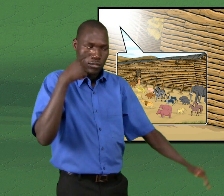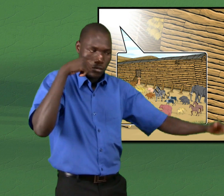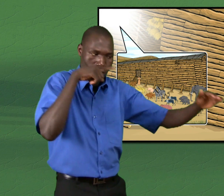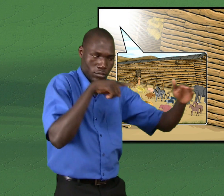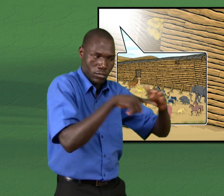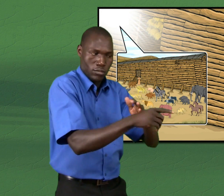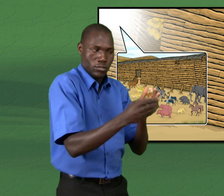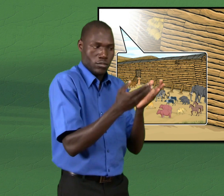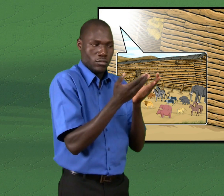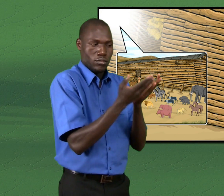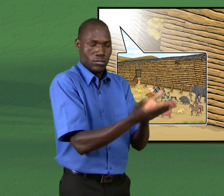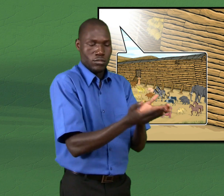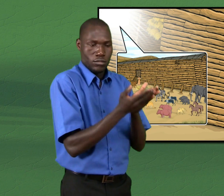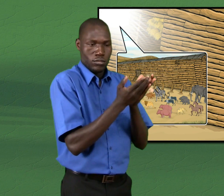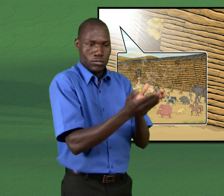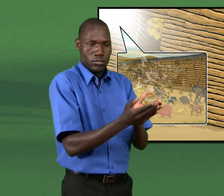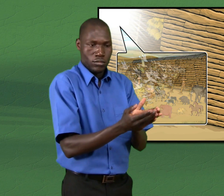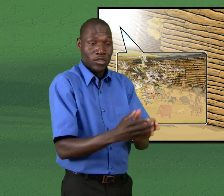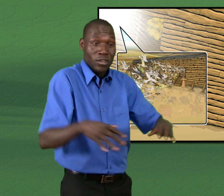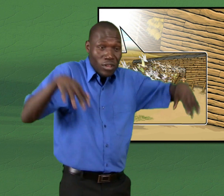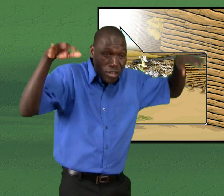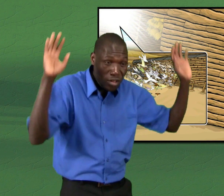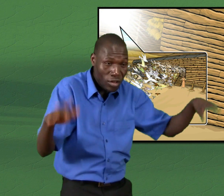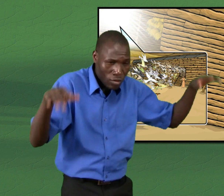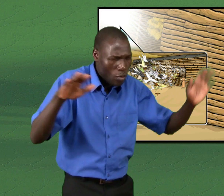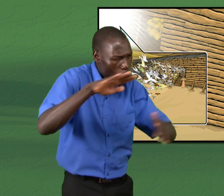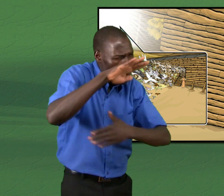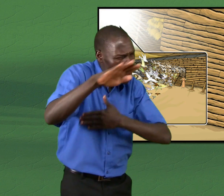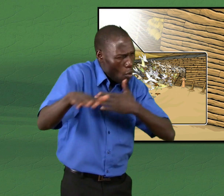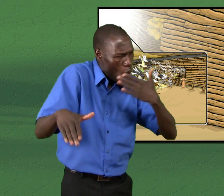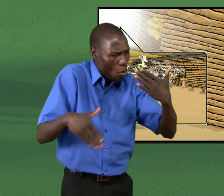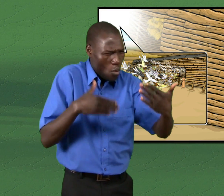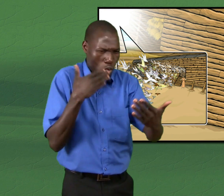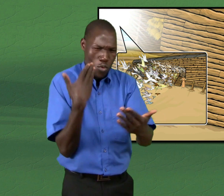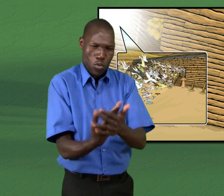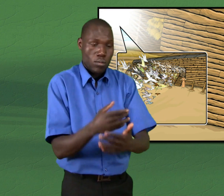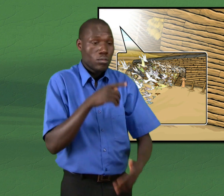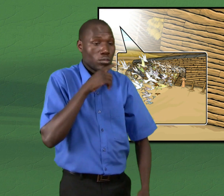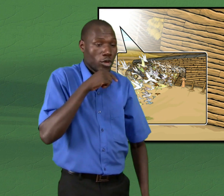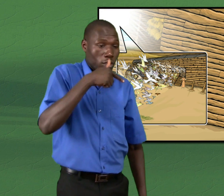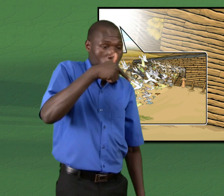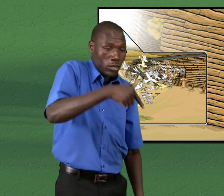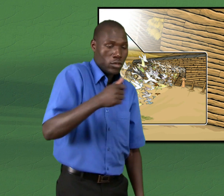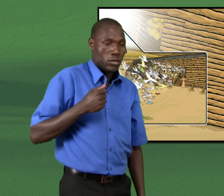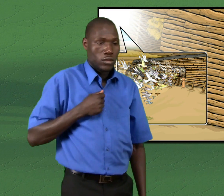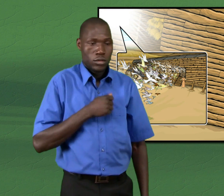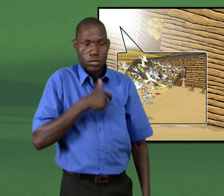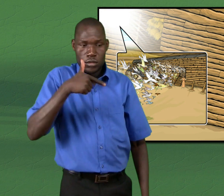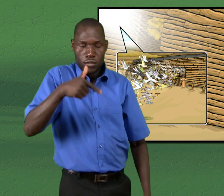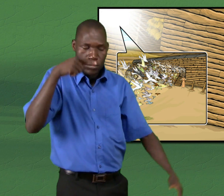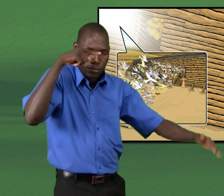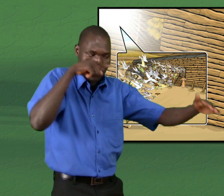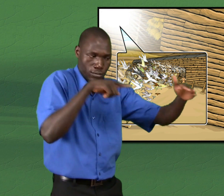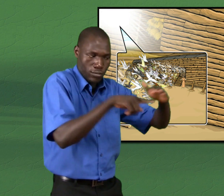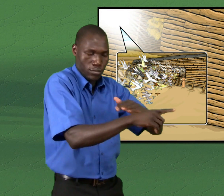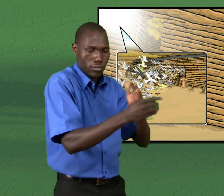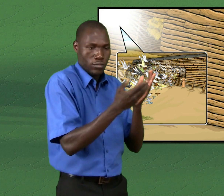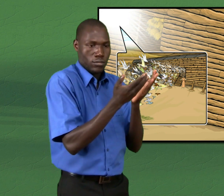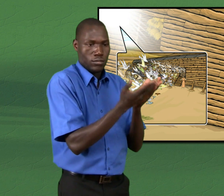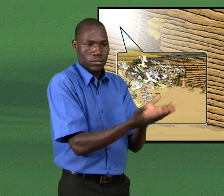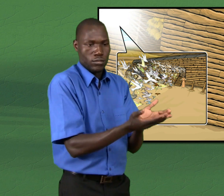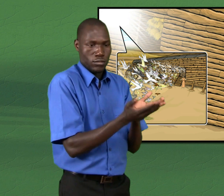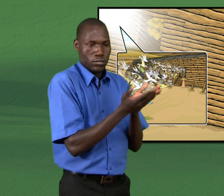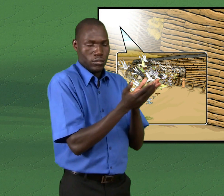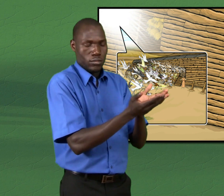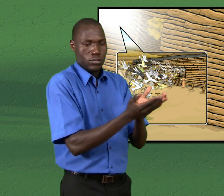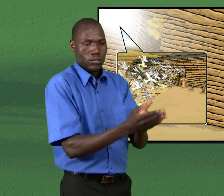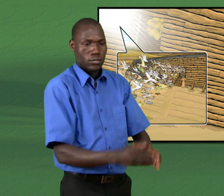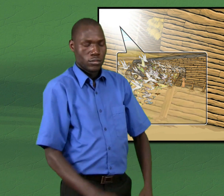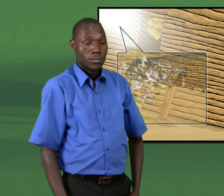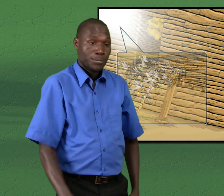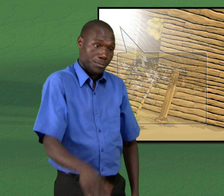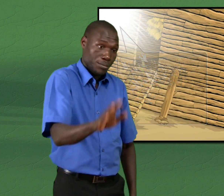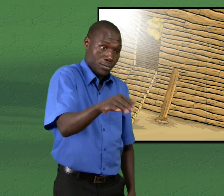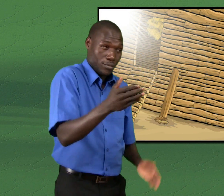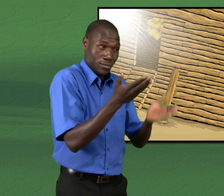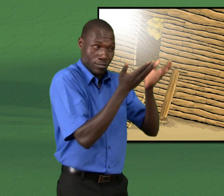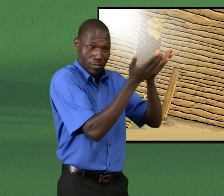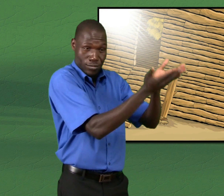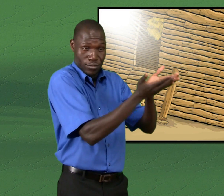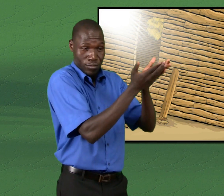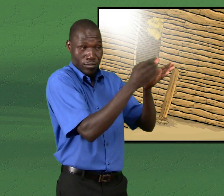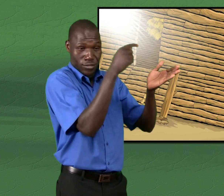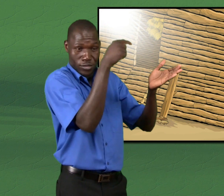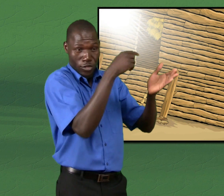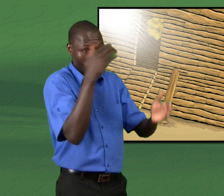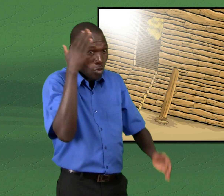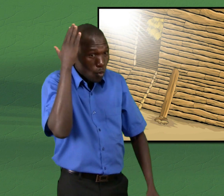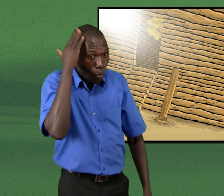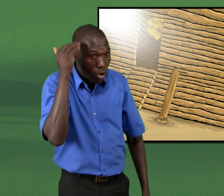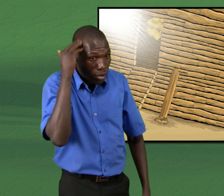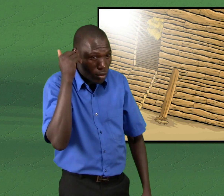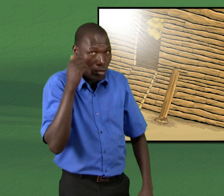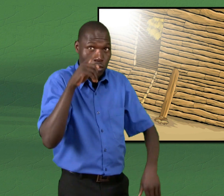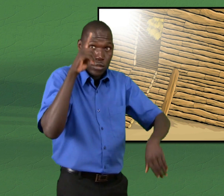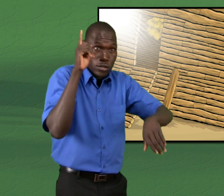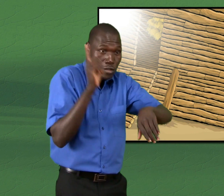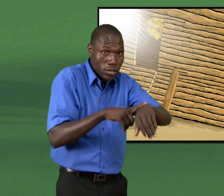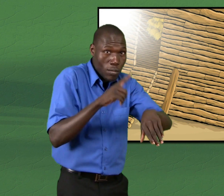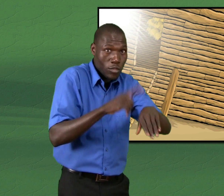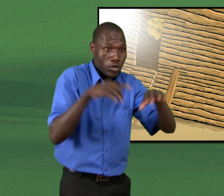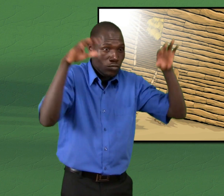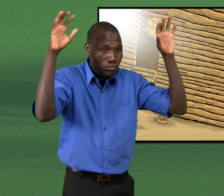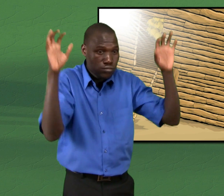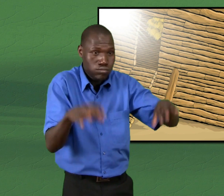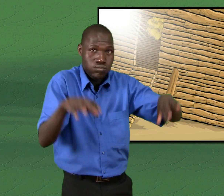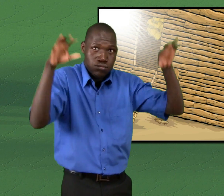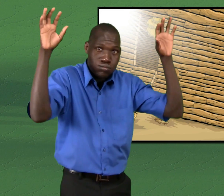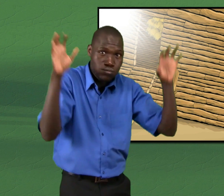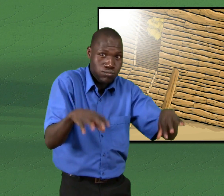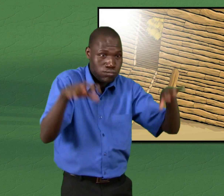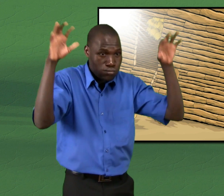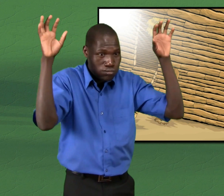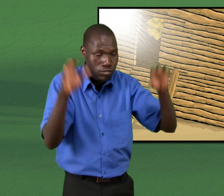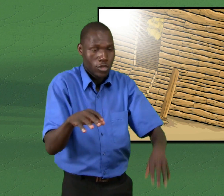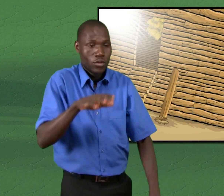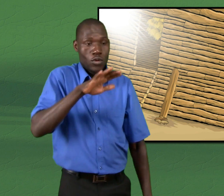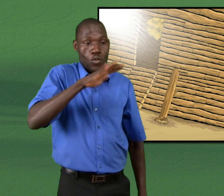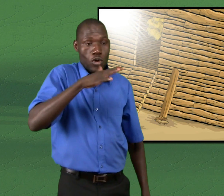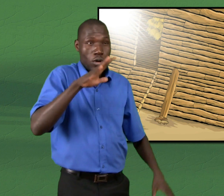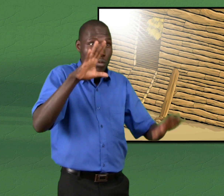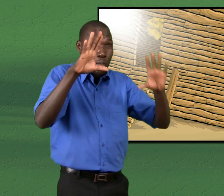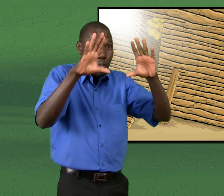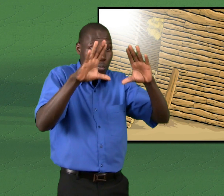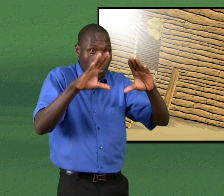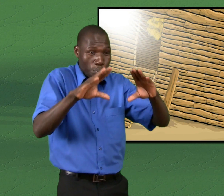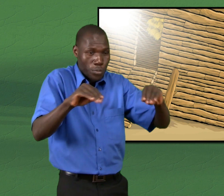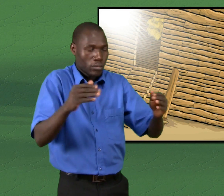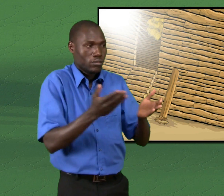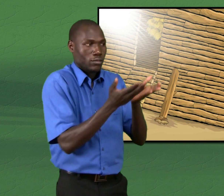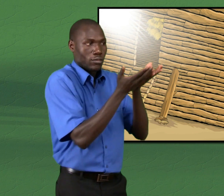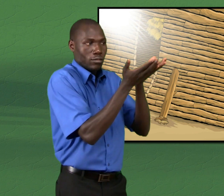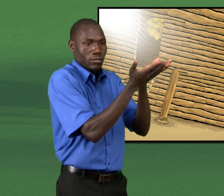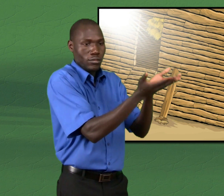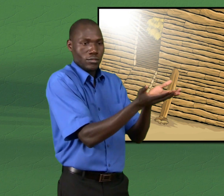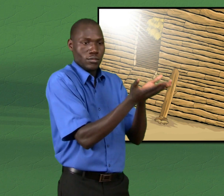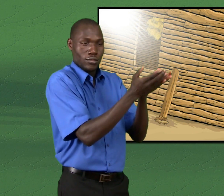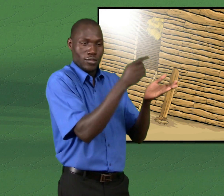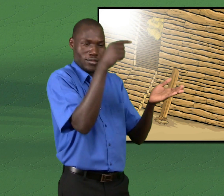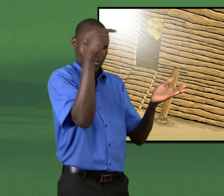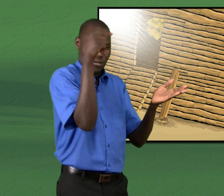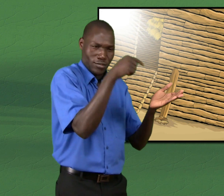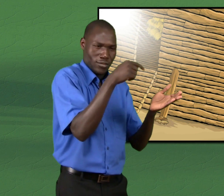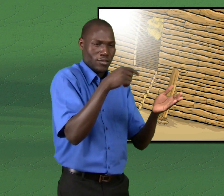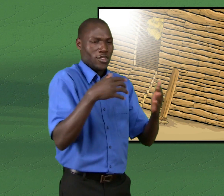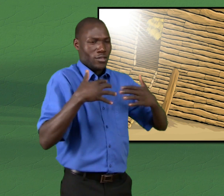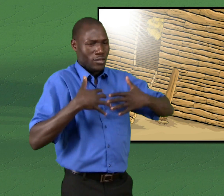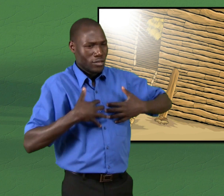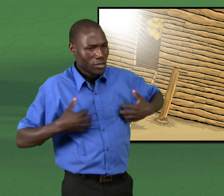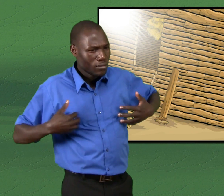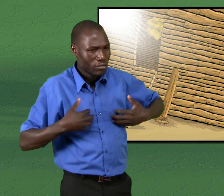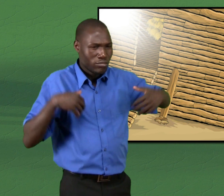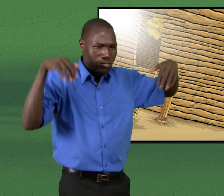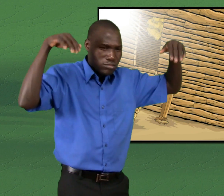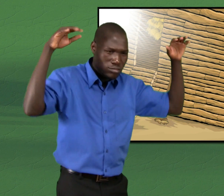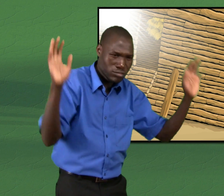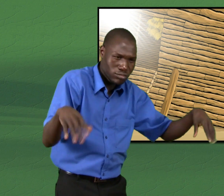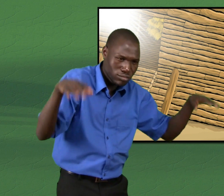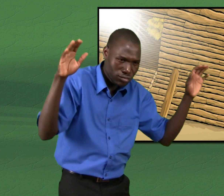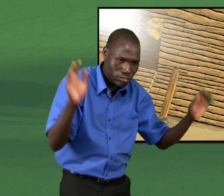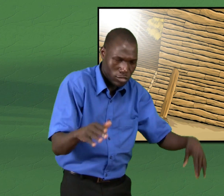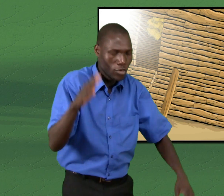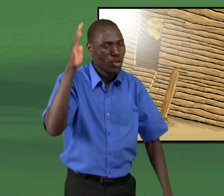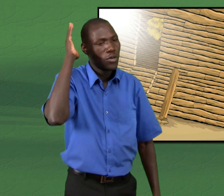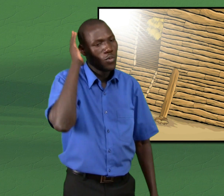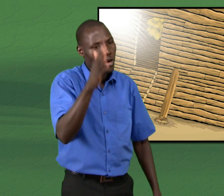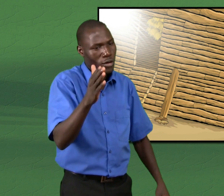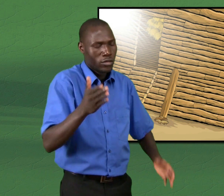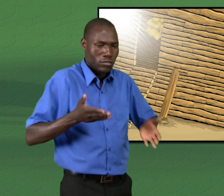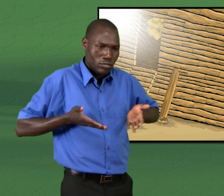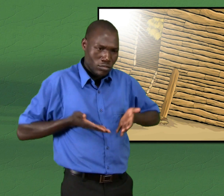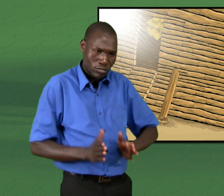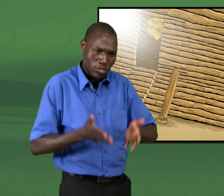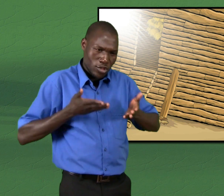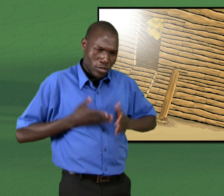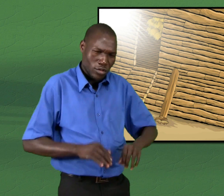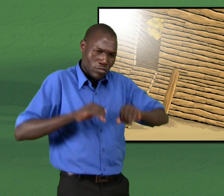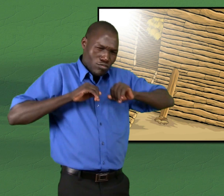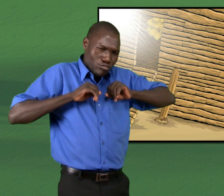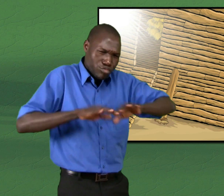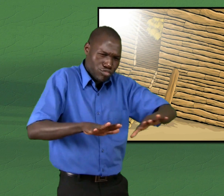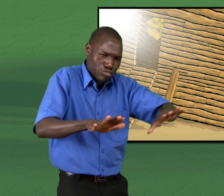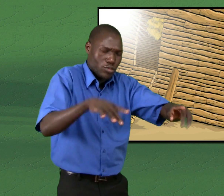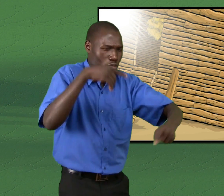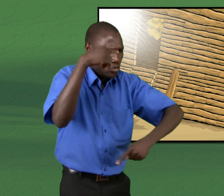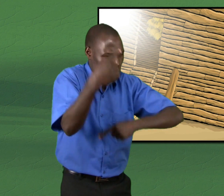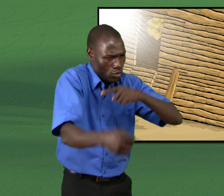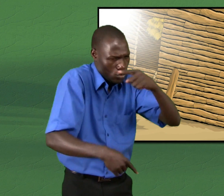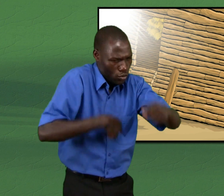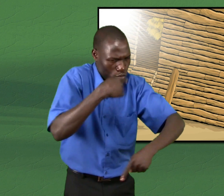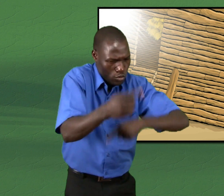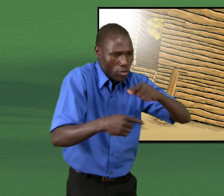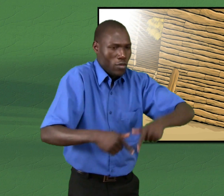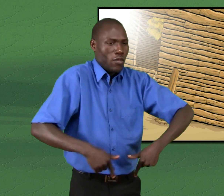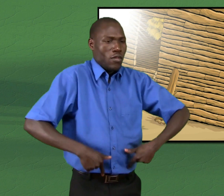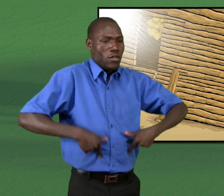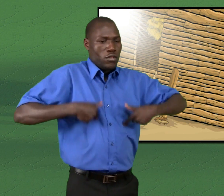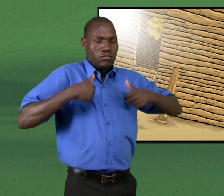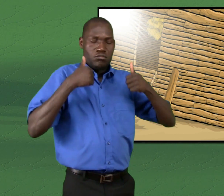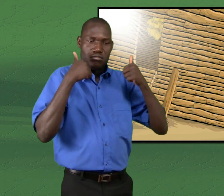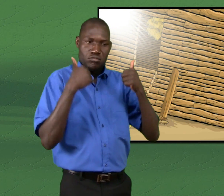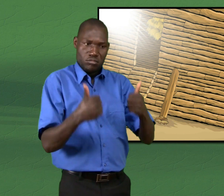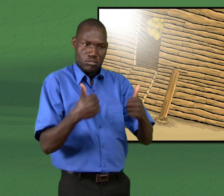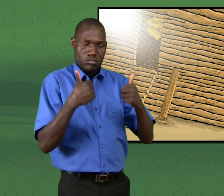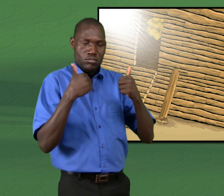and seven pairs of every kind of bird of the air, male and female, to preserve their offspring on the face of all the earth.